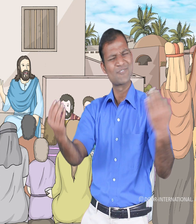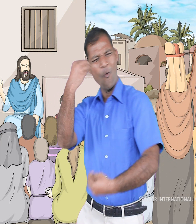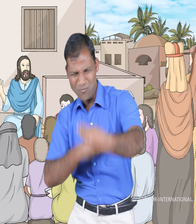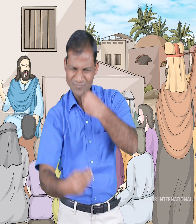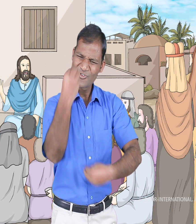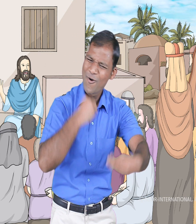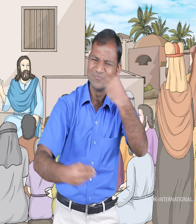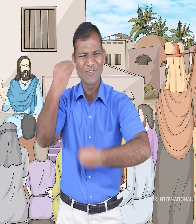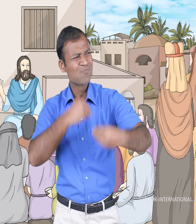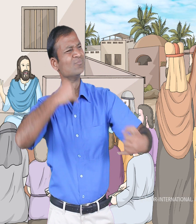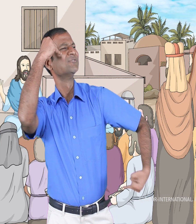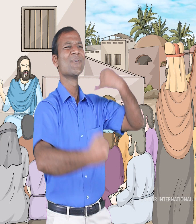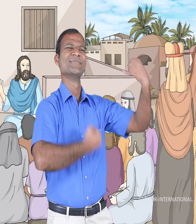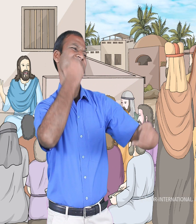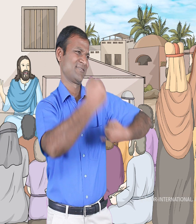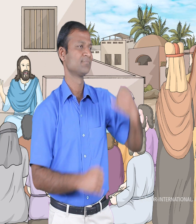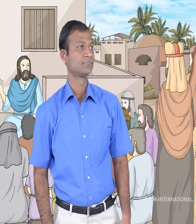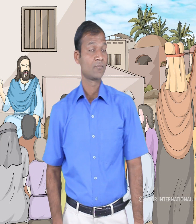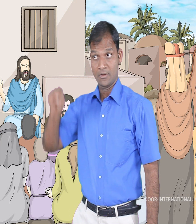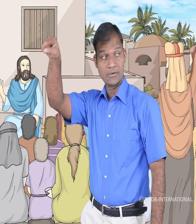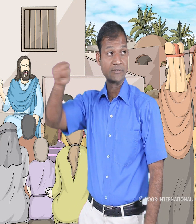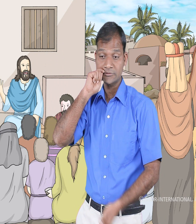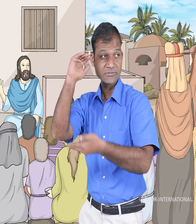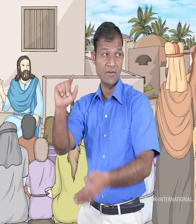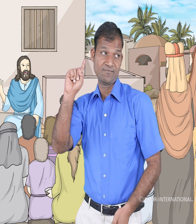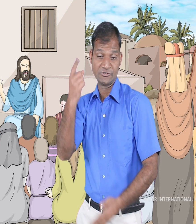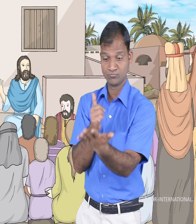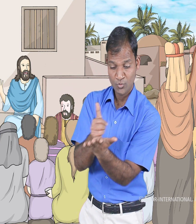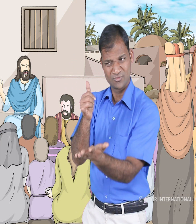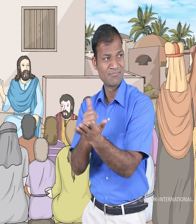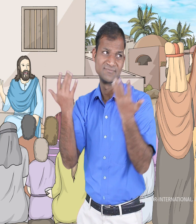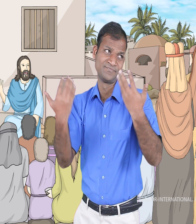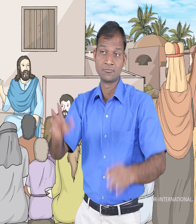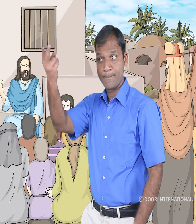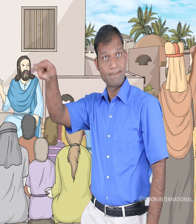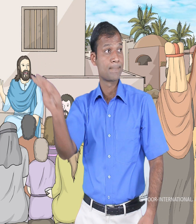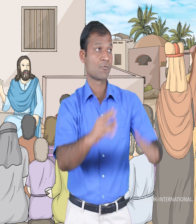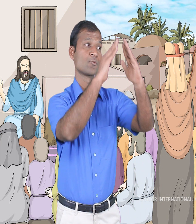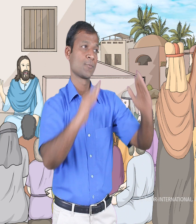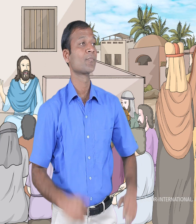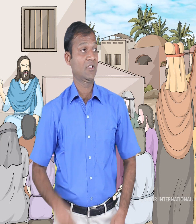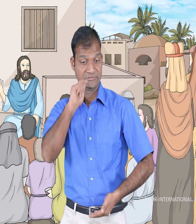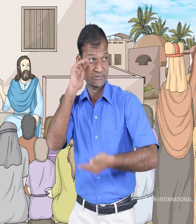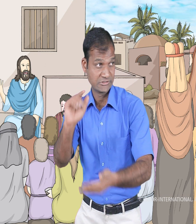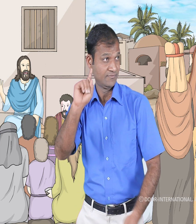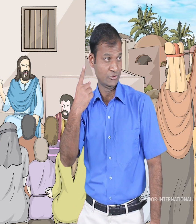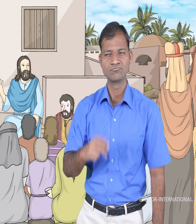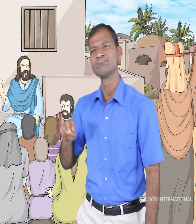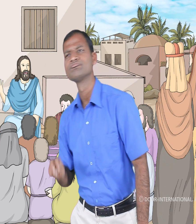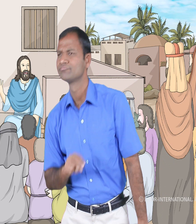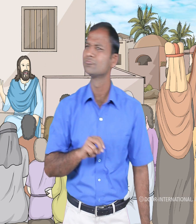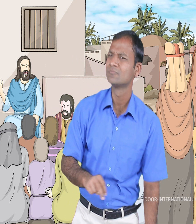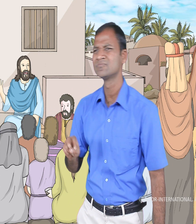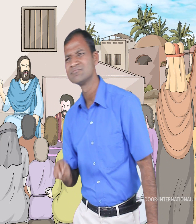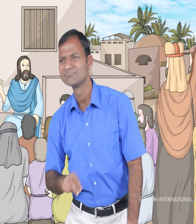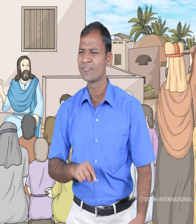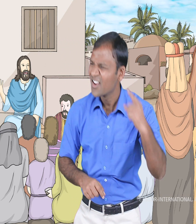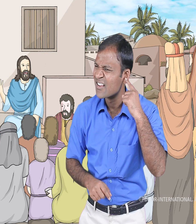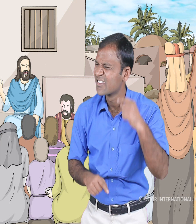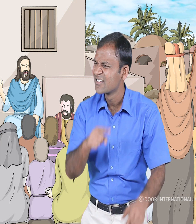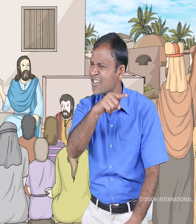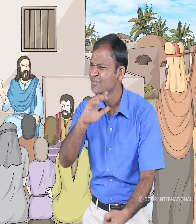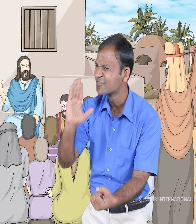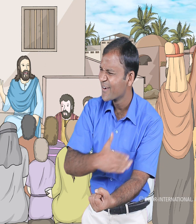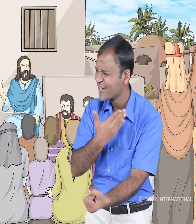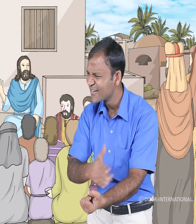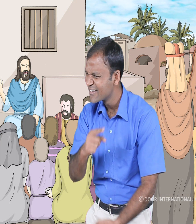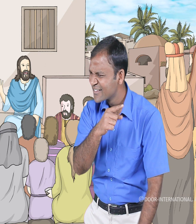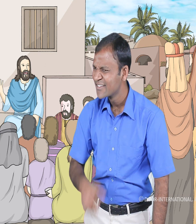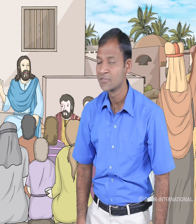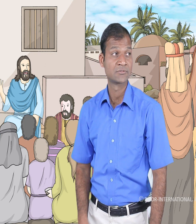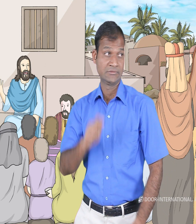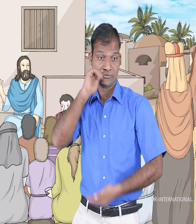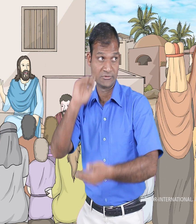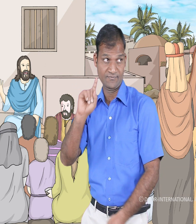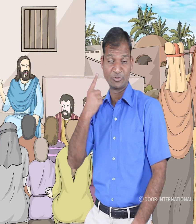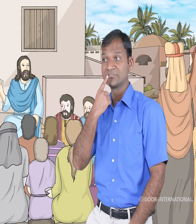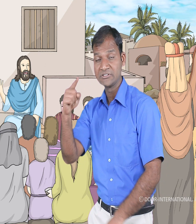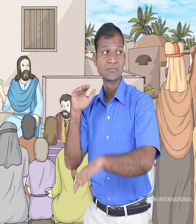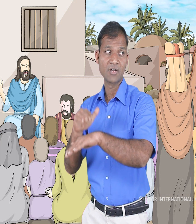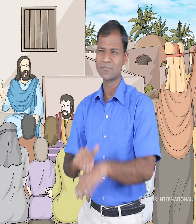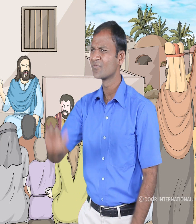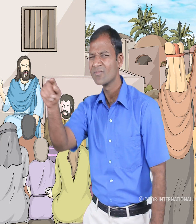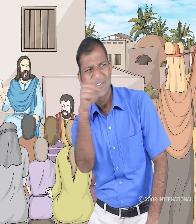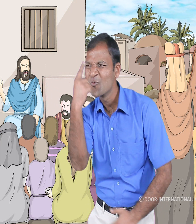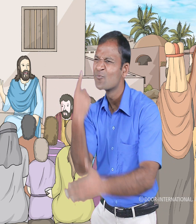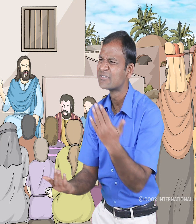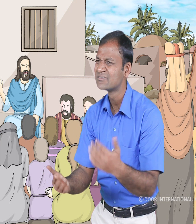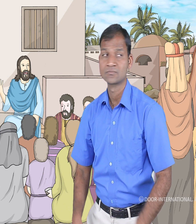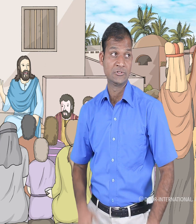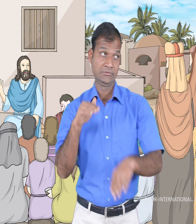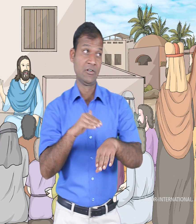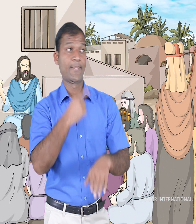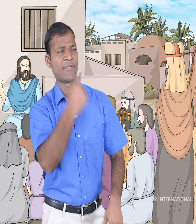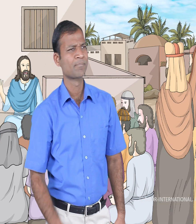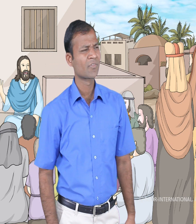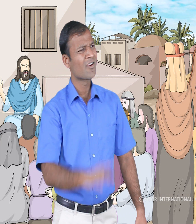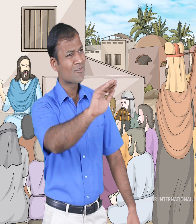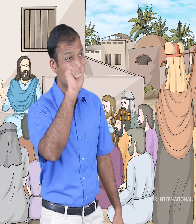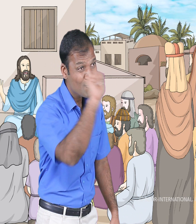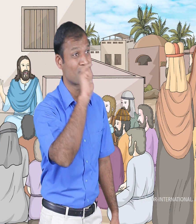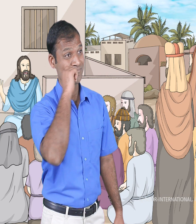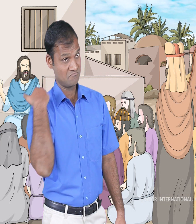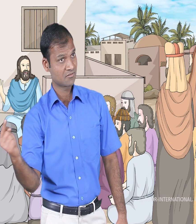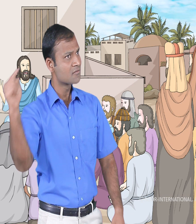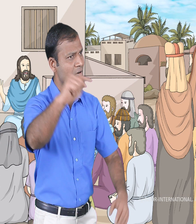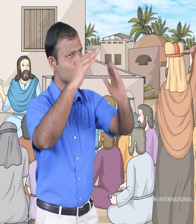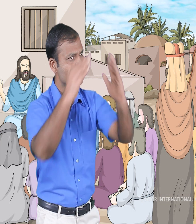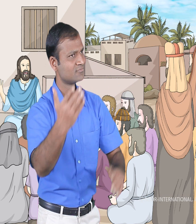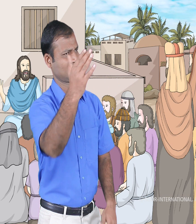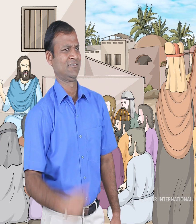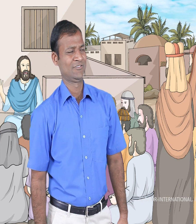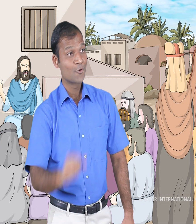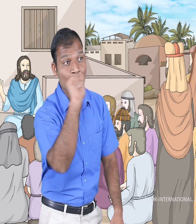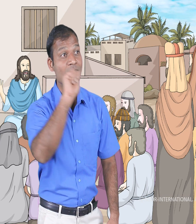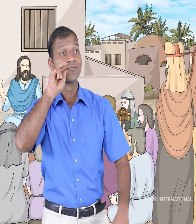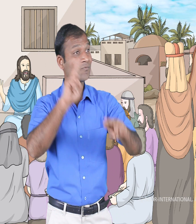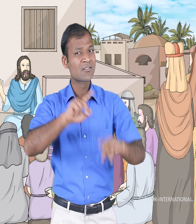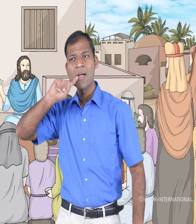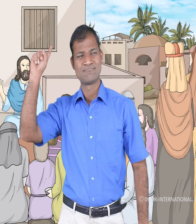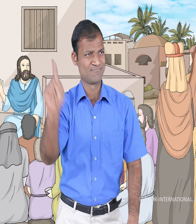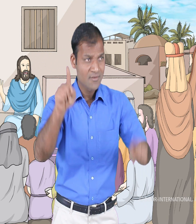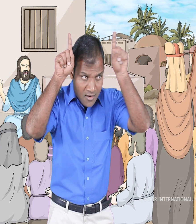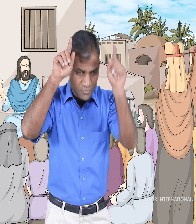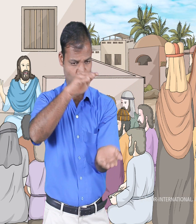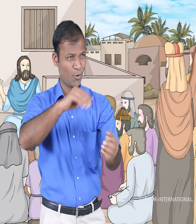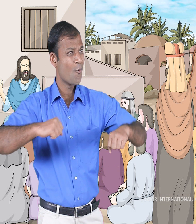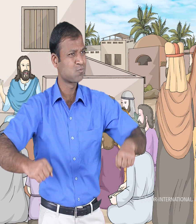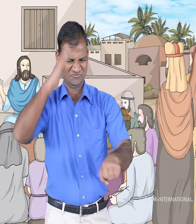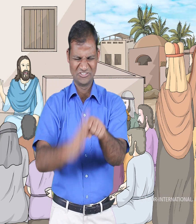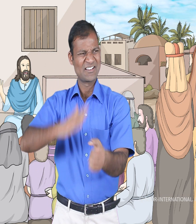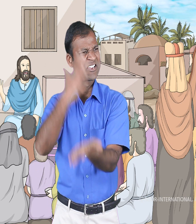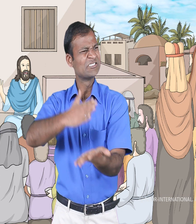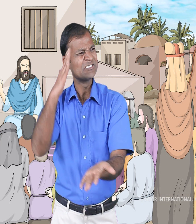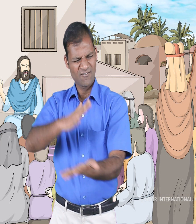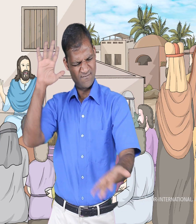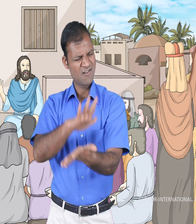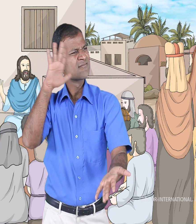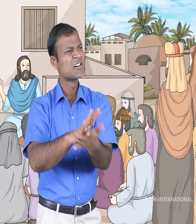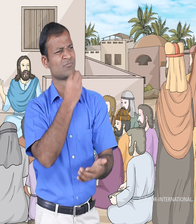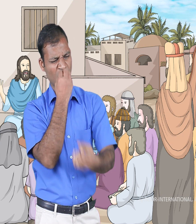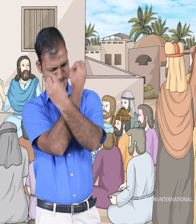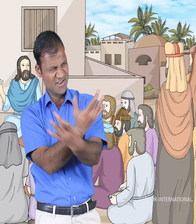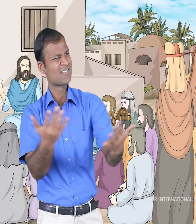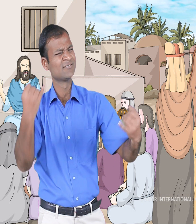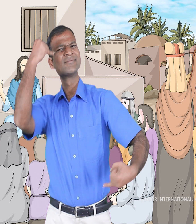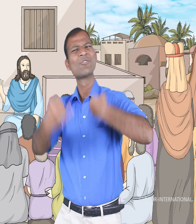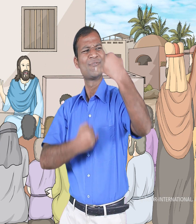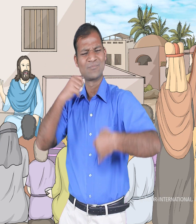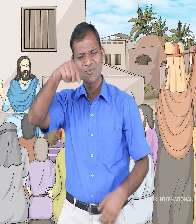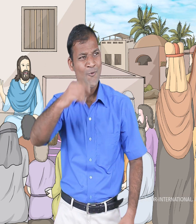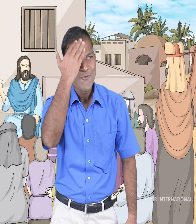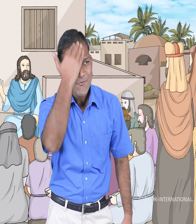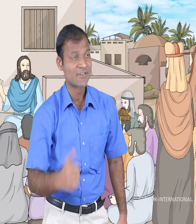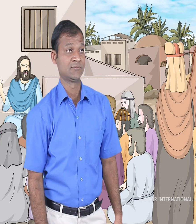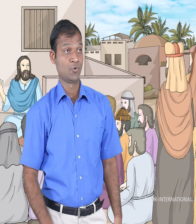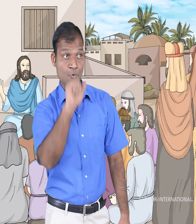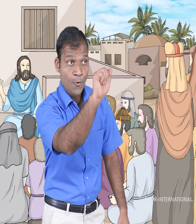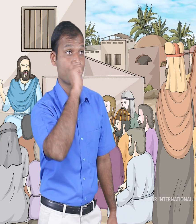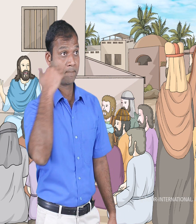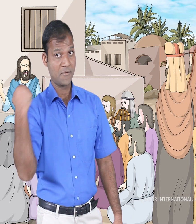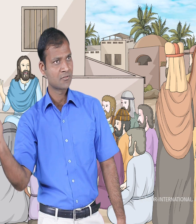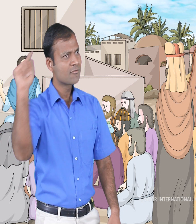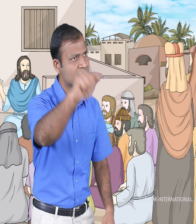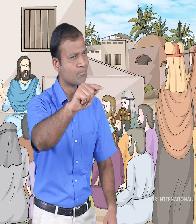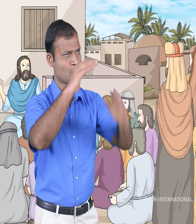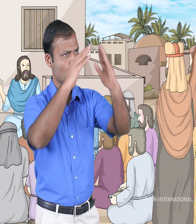Meanwhile the older son was in the field, and as he approached the house, he heard music and dancing. So he called one of the servants and asked what was going on.